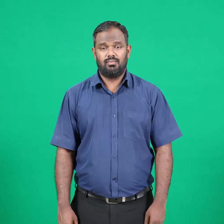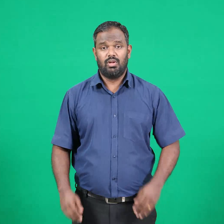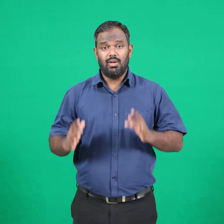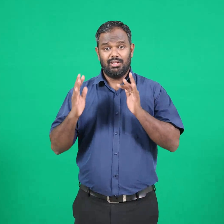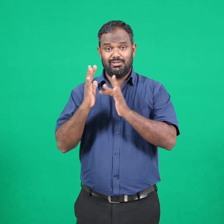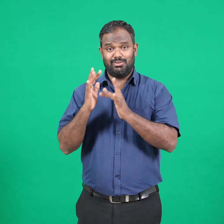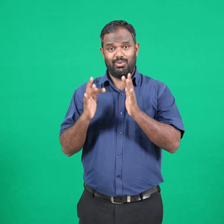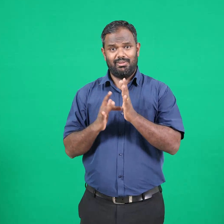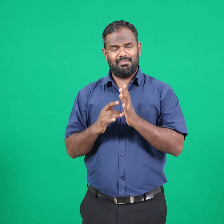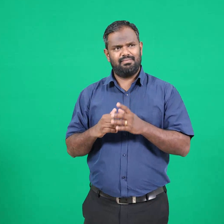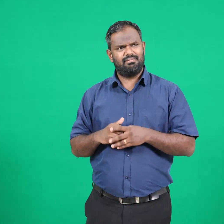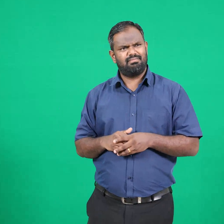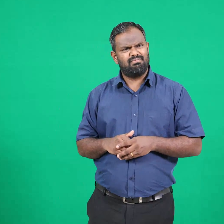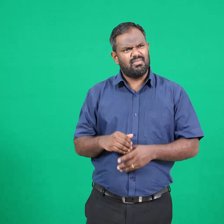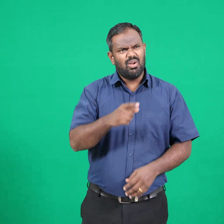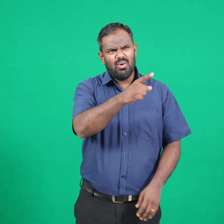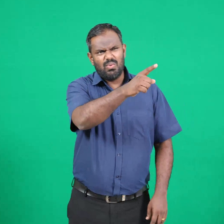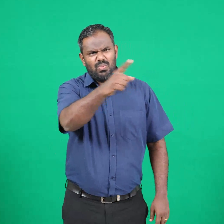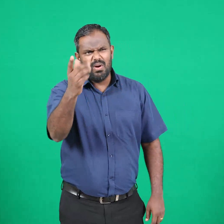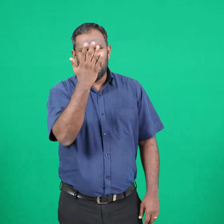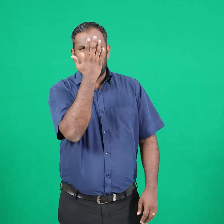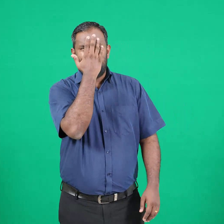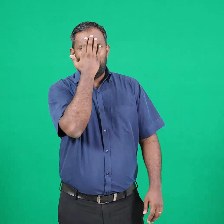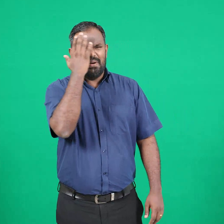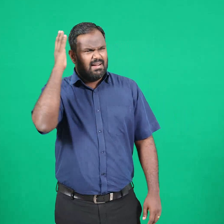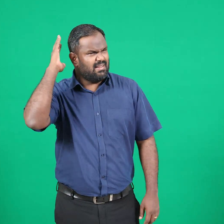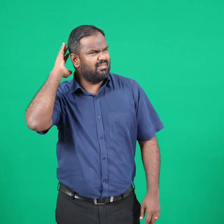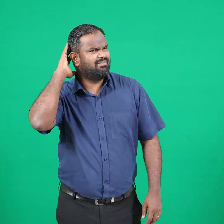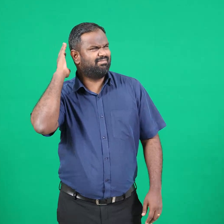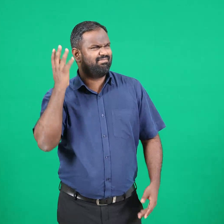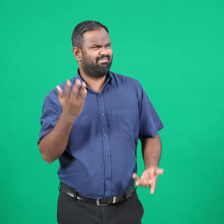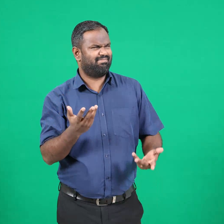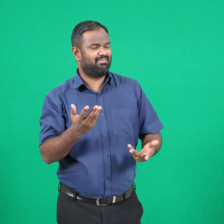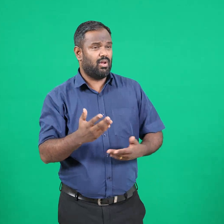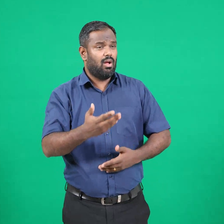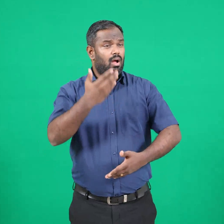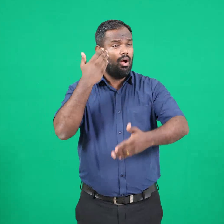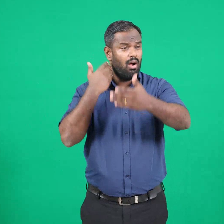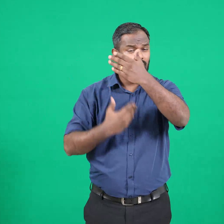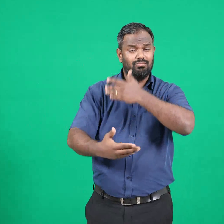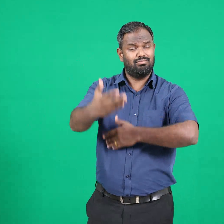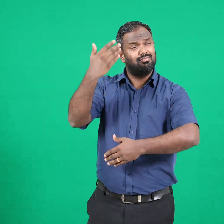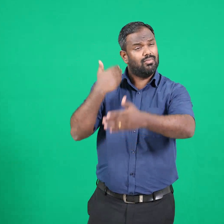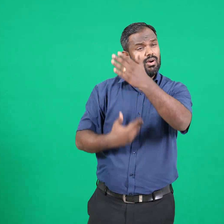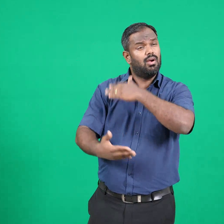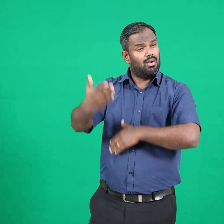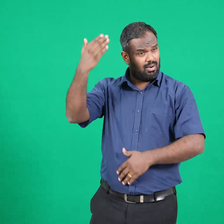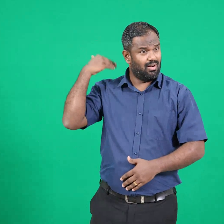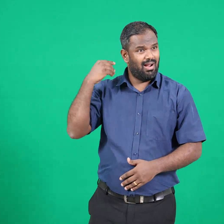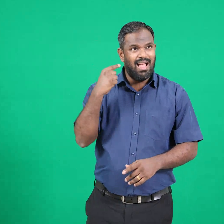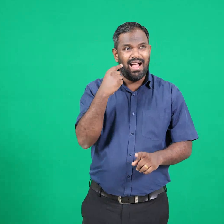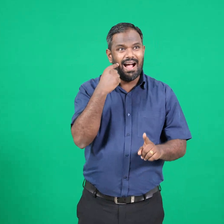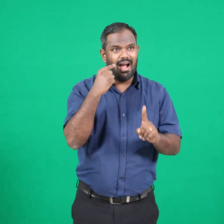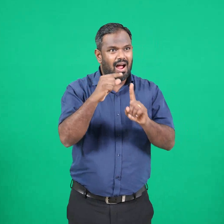You hypocrites!